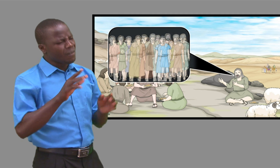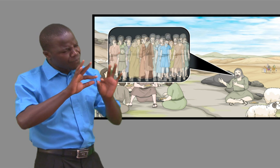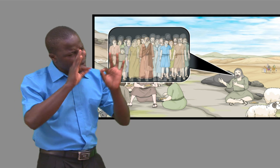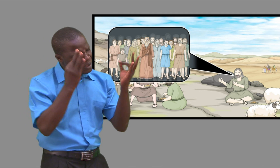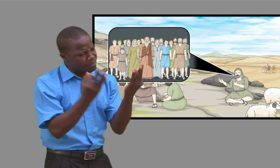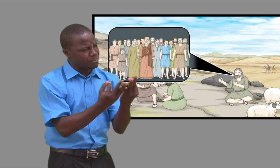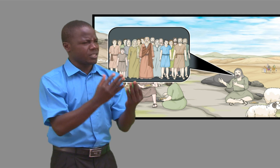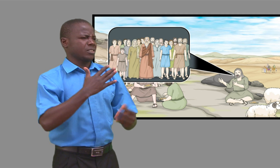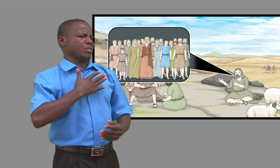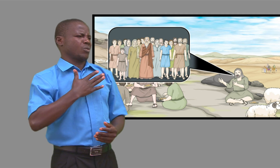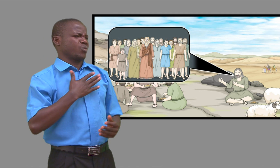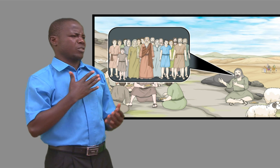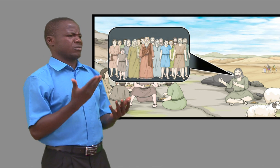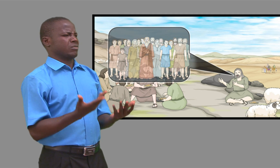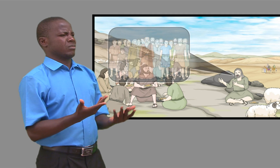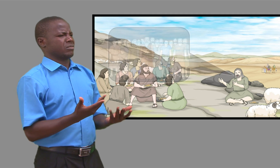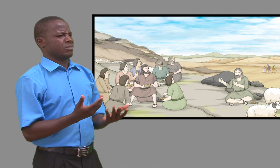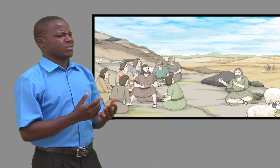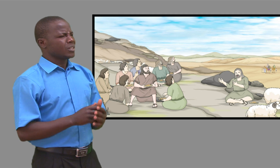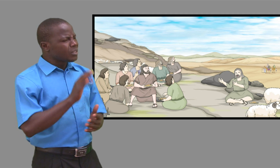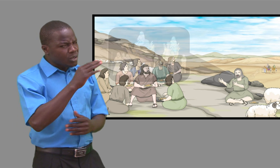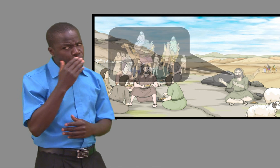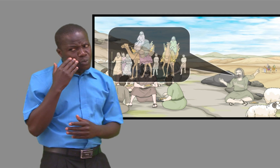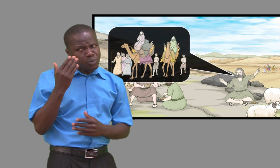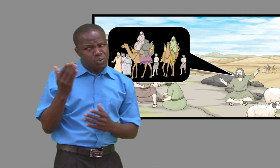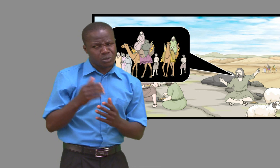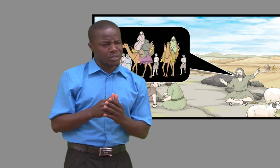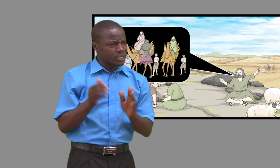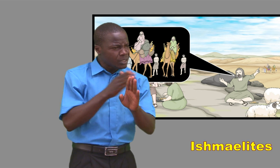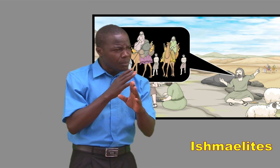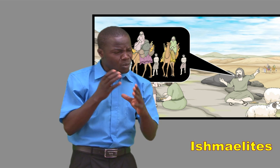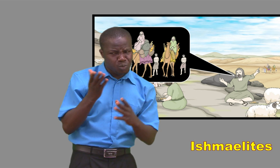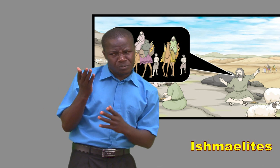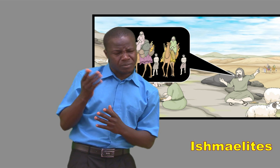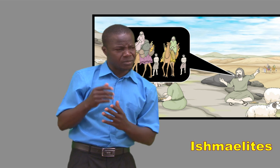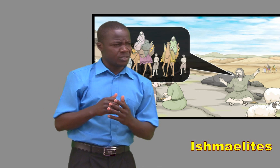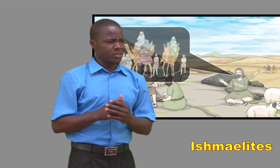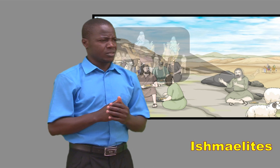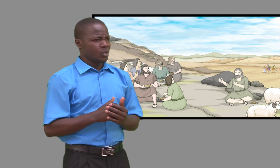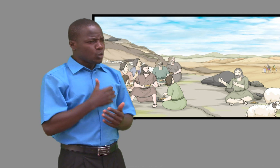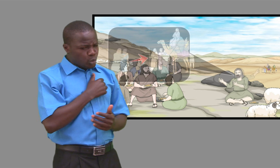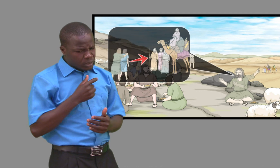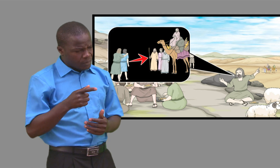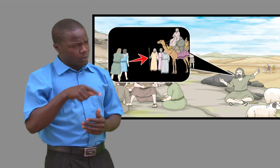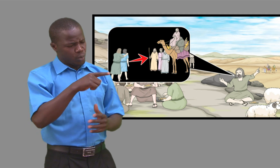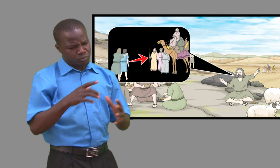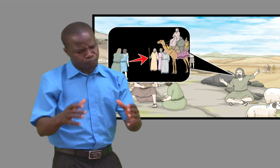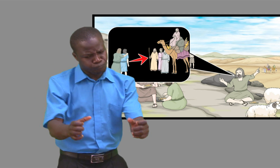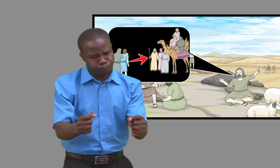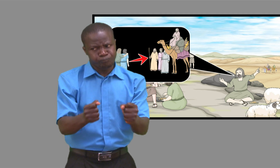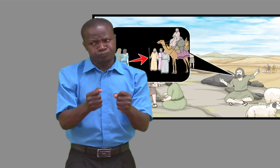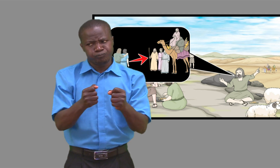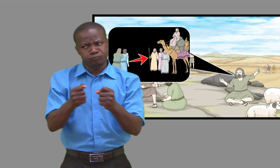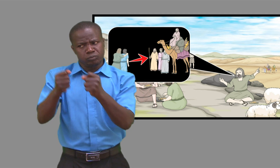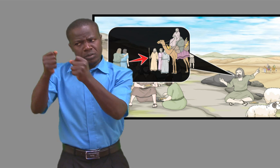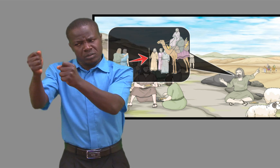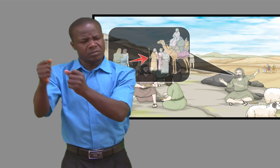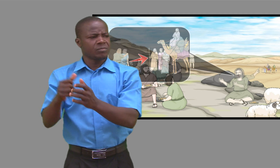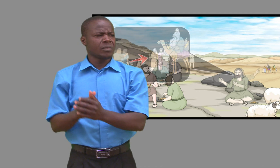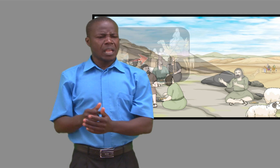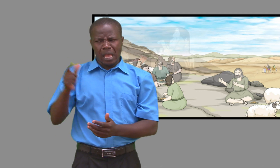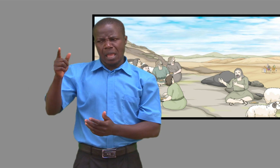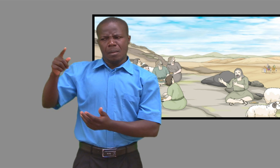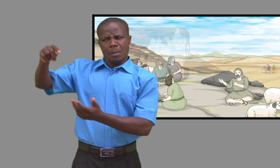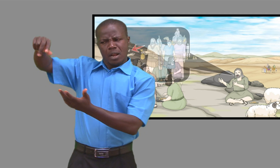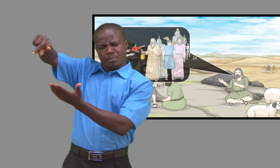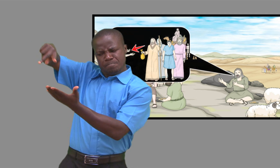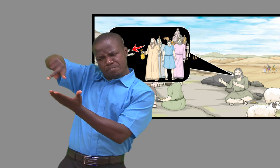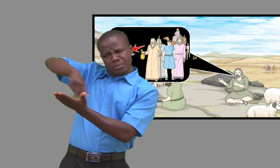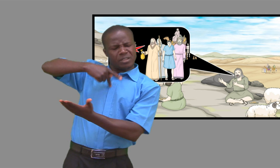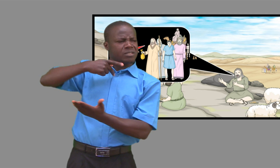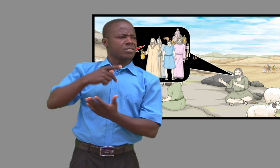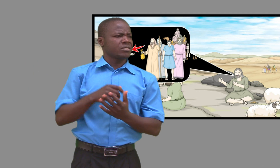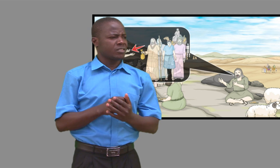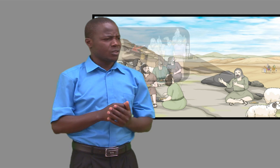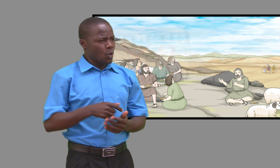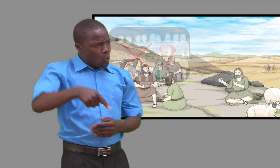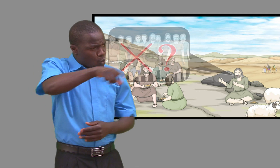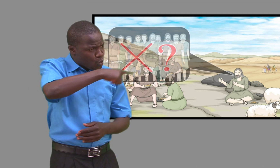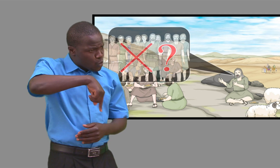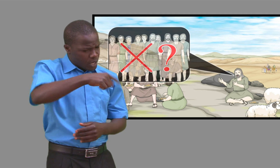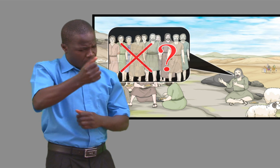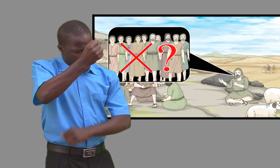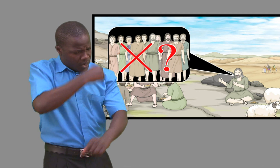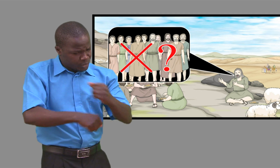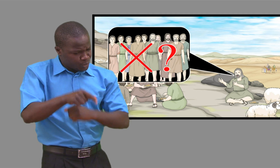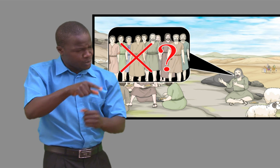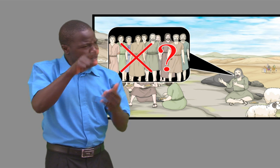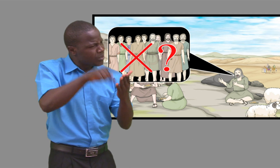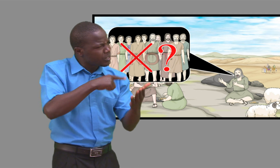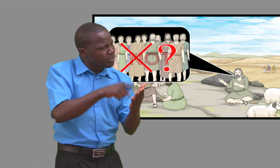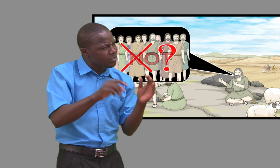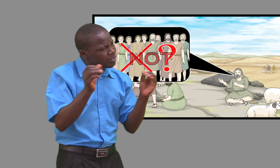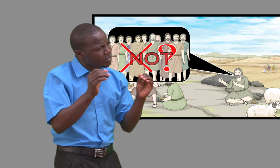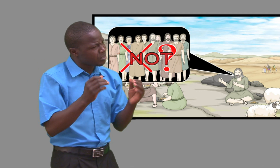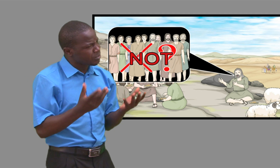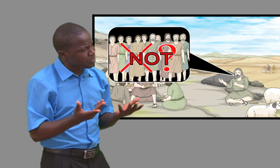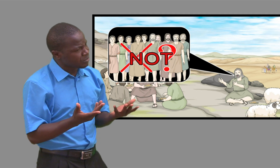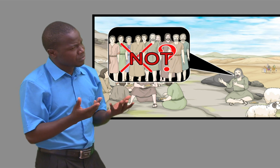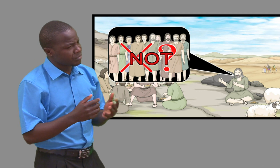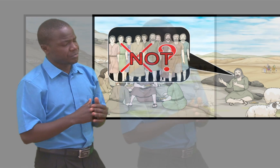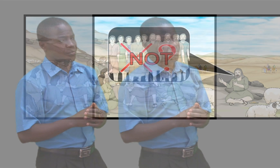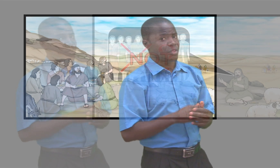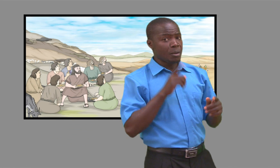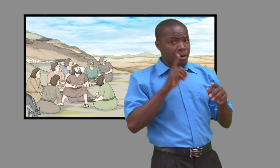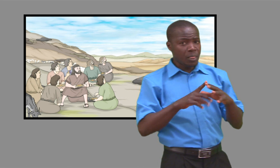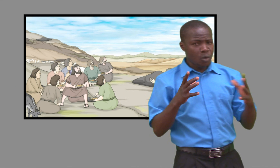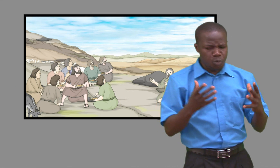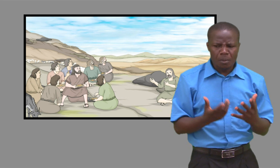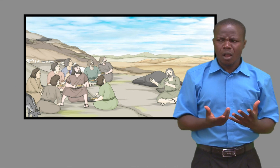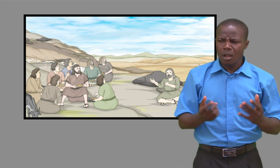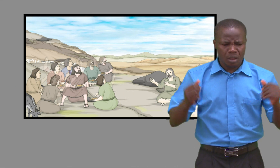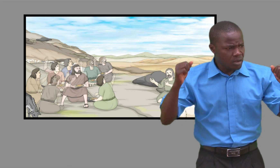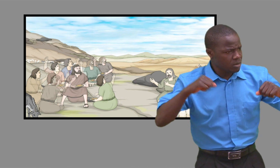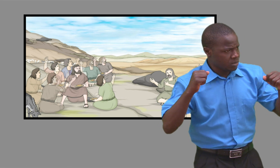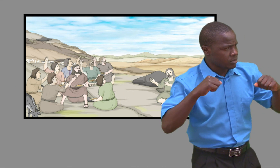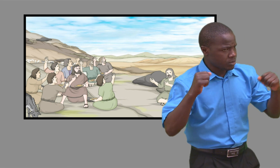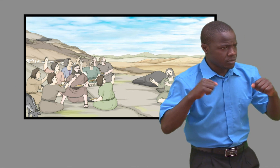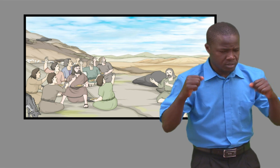Come, let us sell him to the Ishmaelites and not lay a hand on him; for he is our brother, our own flesh.”